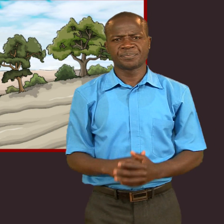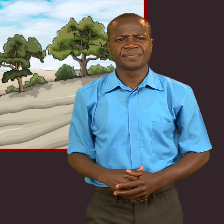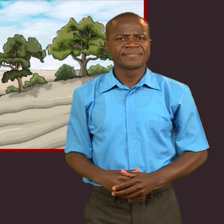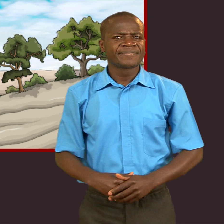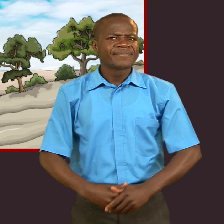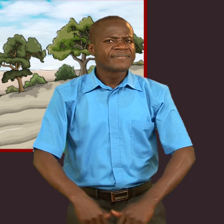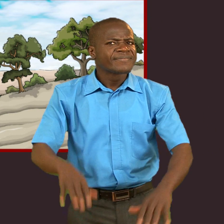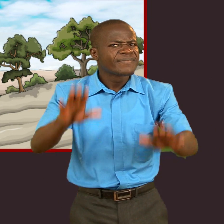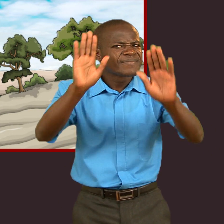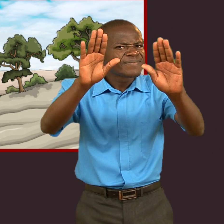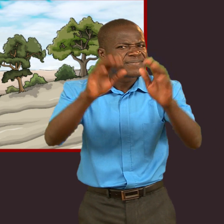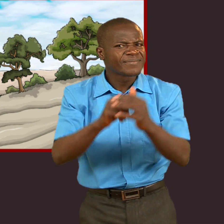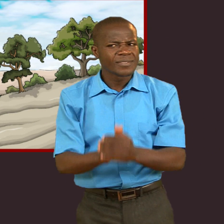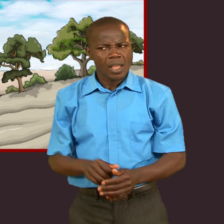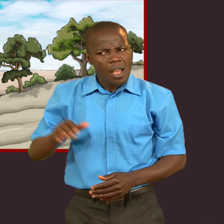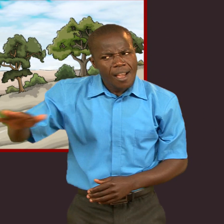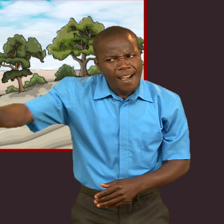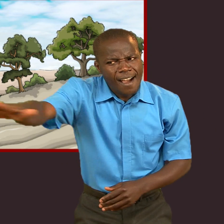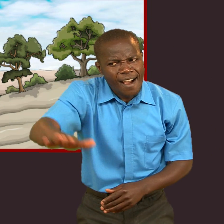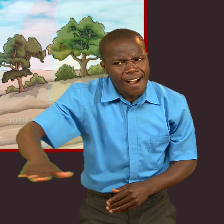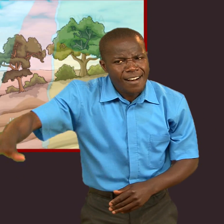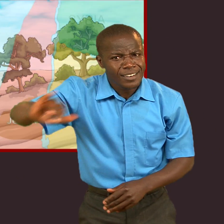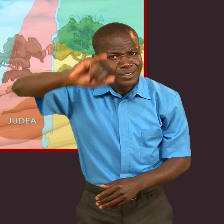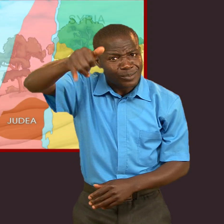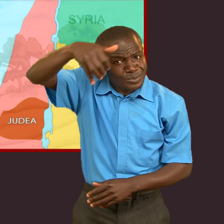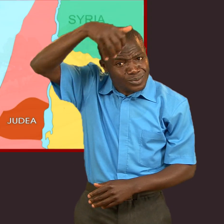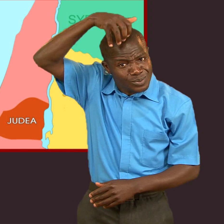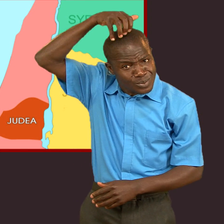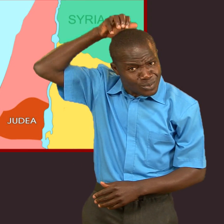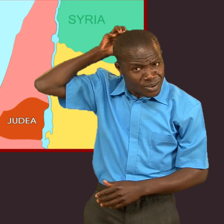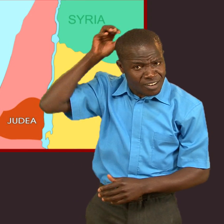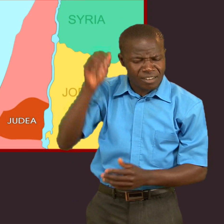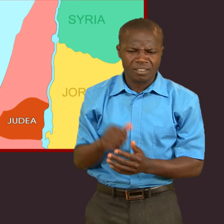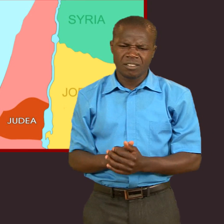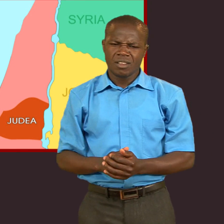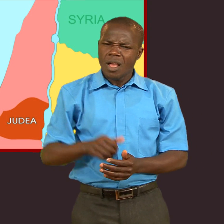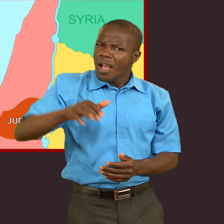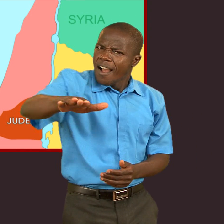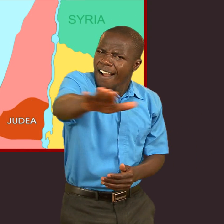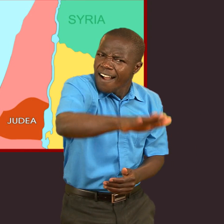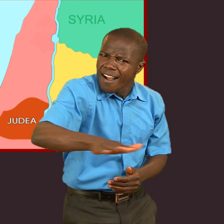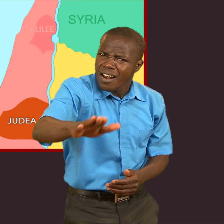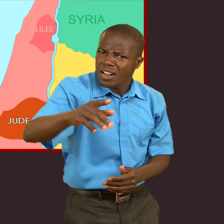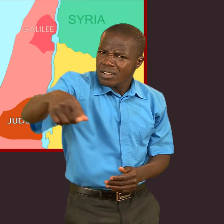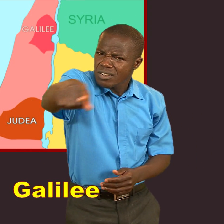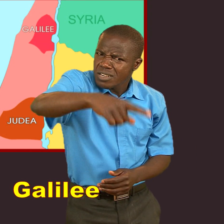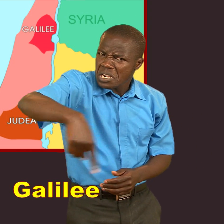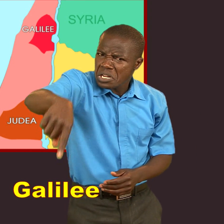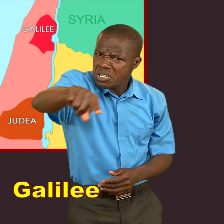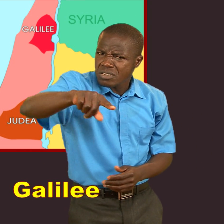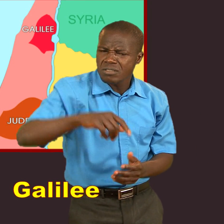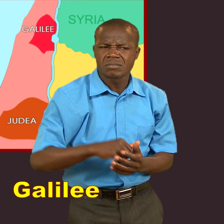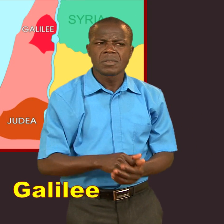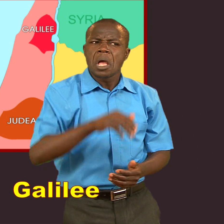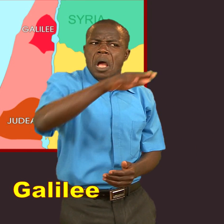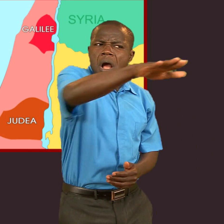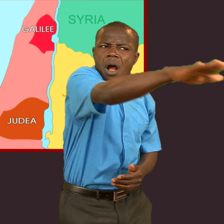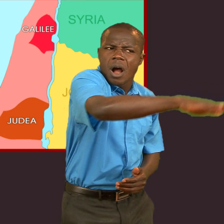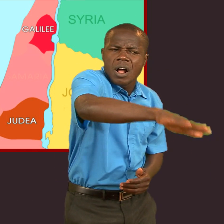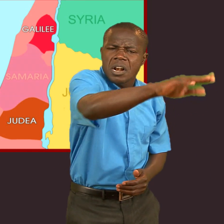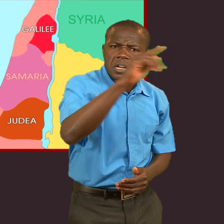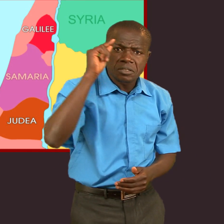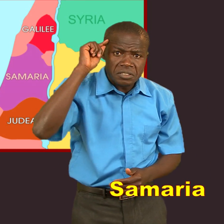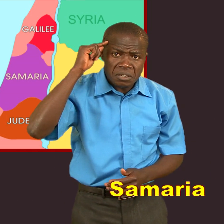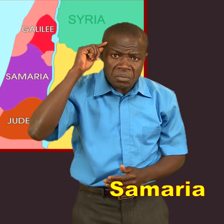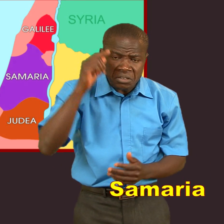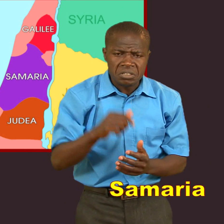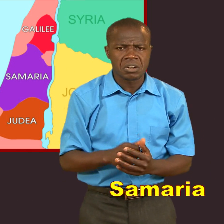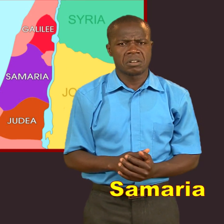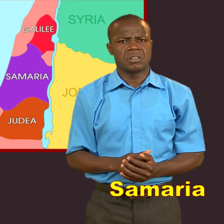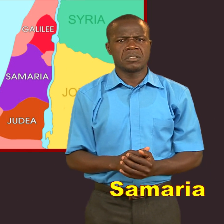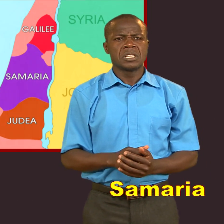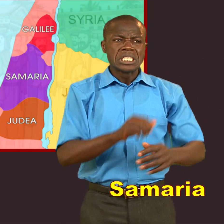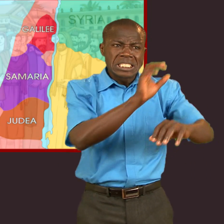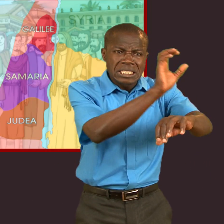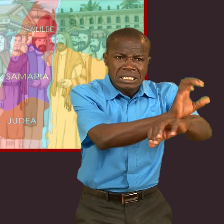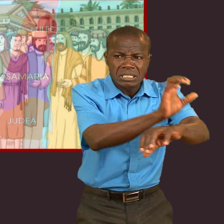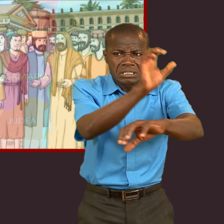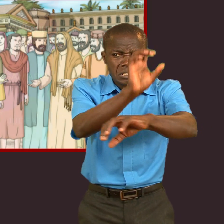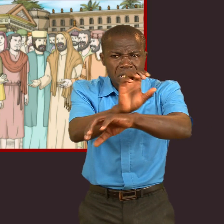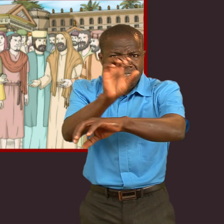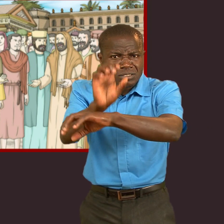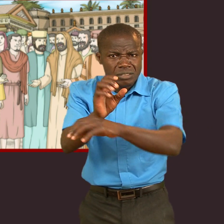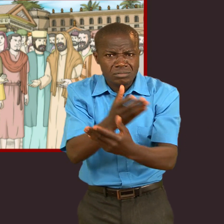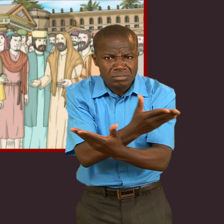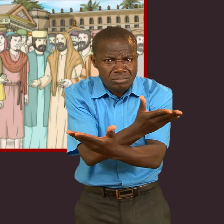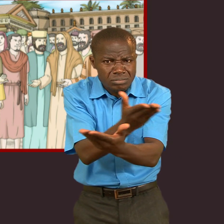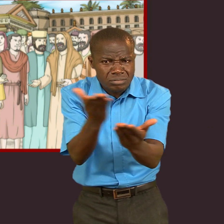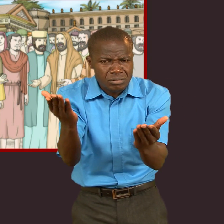Then the church throughout Judea, Galilee, and Samaria experienced a time of peace.